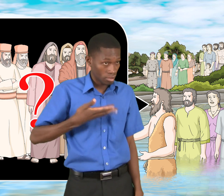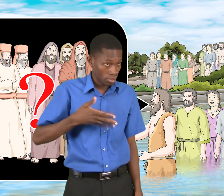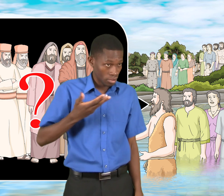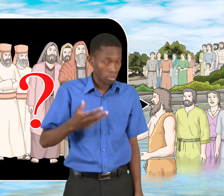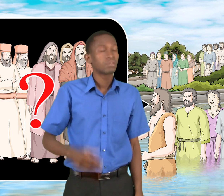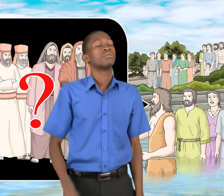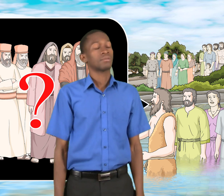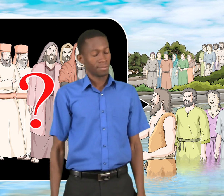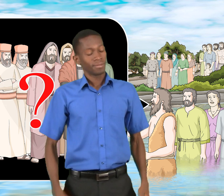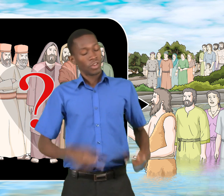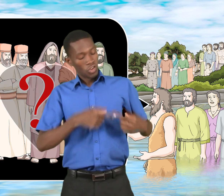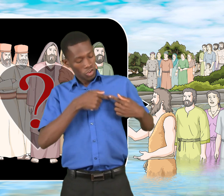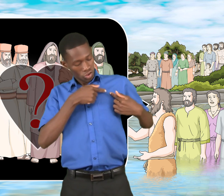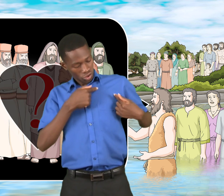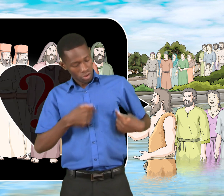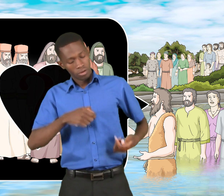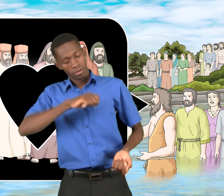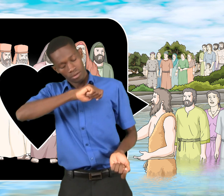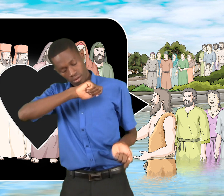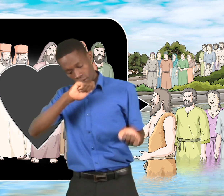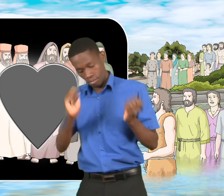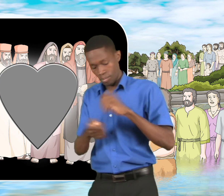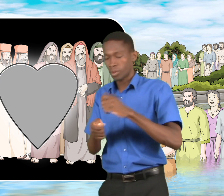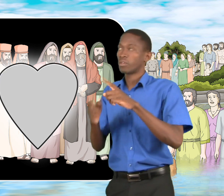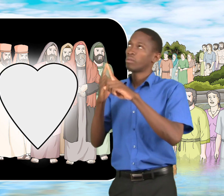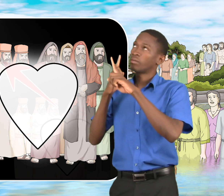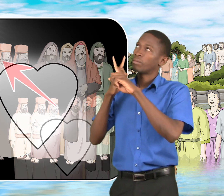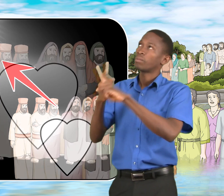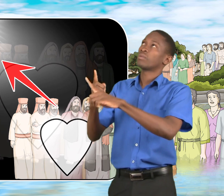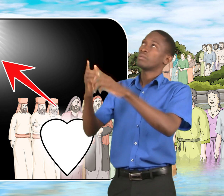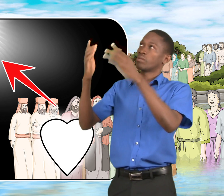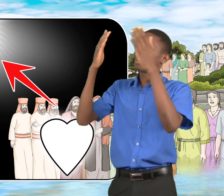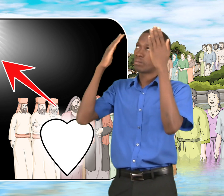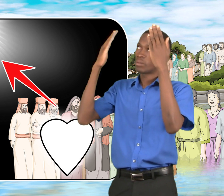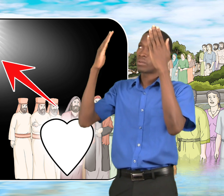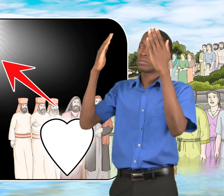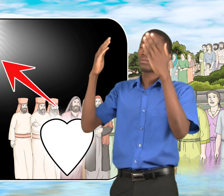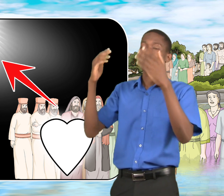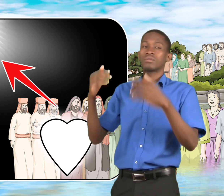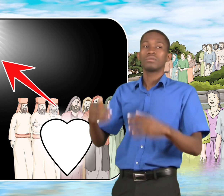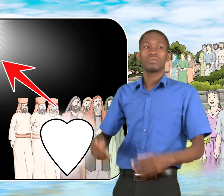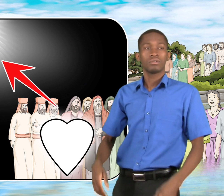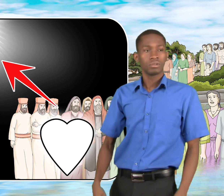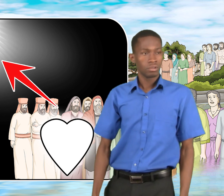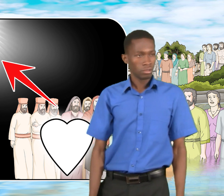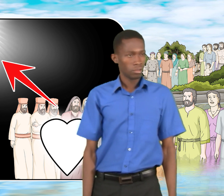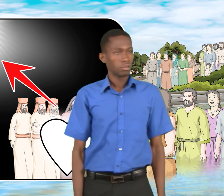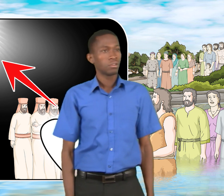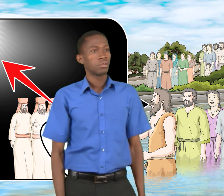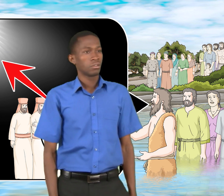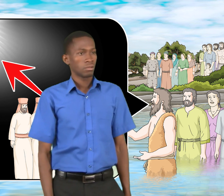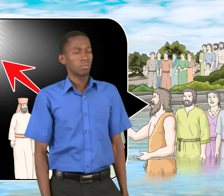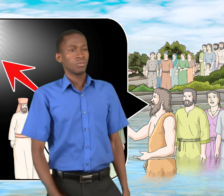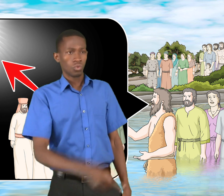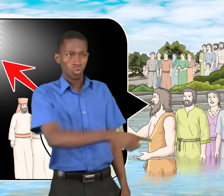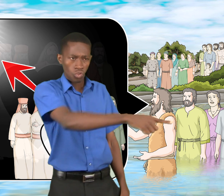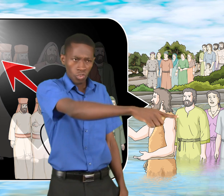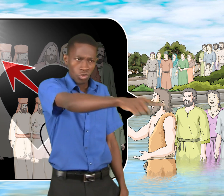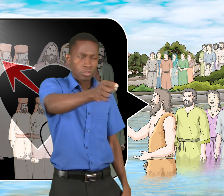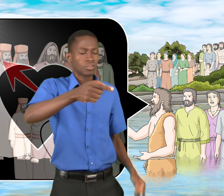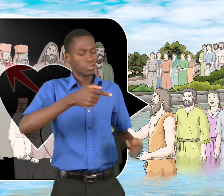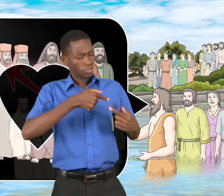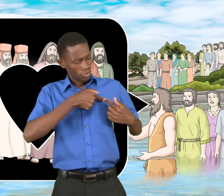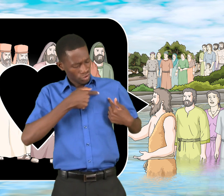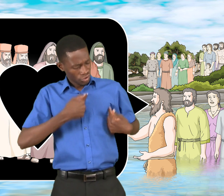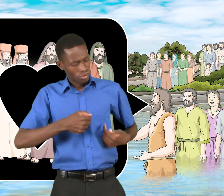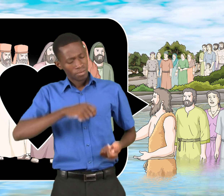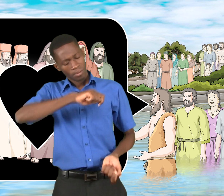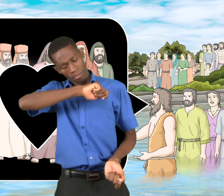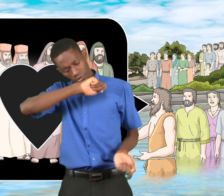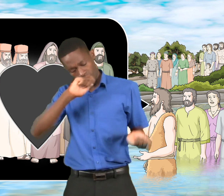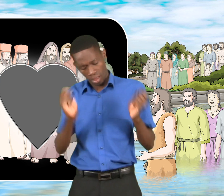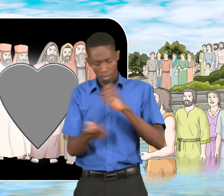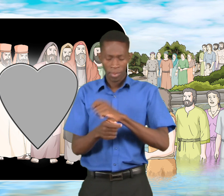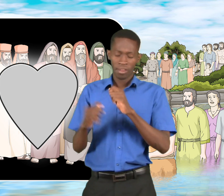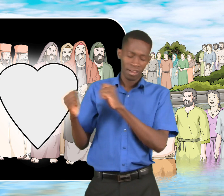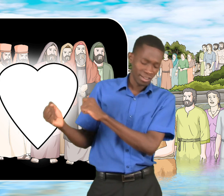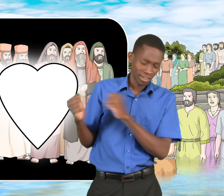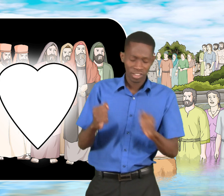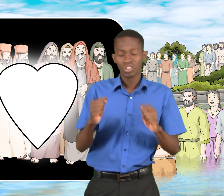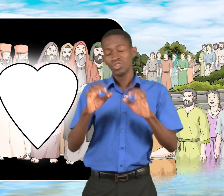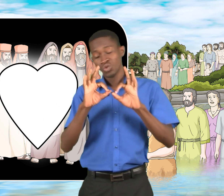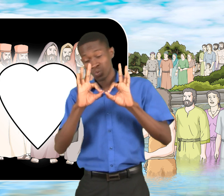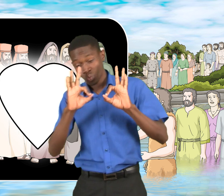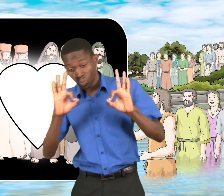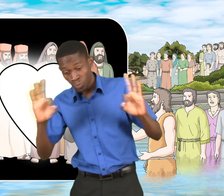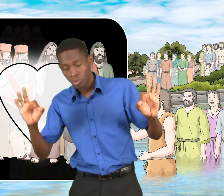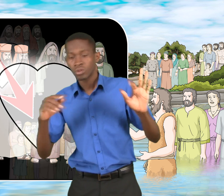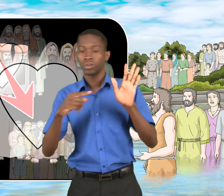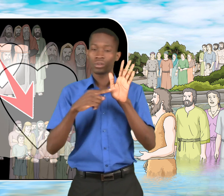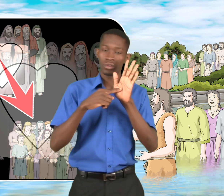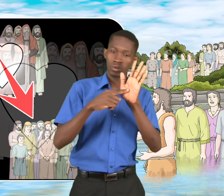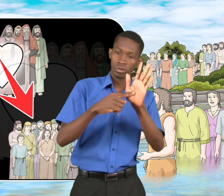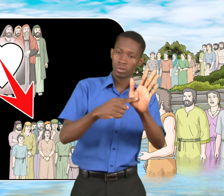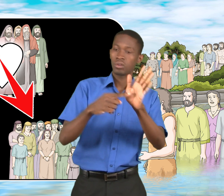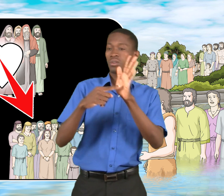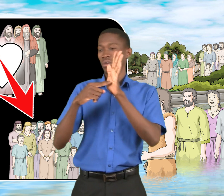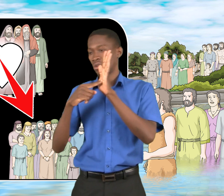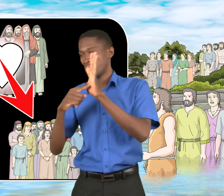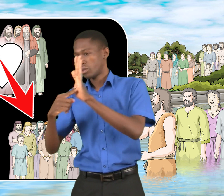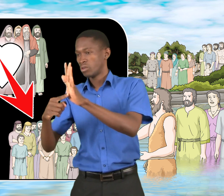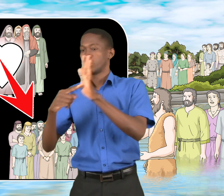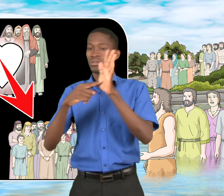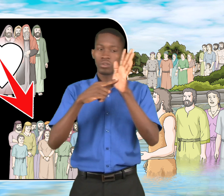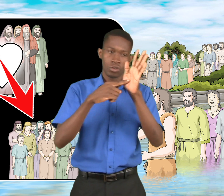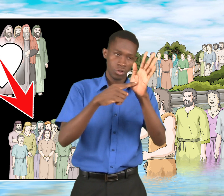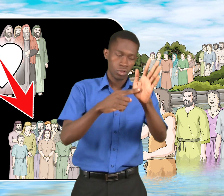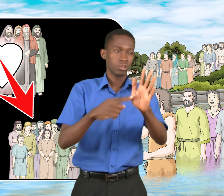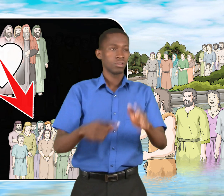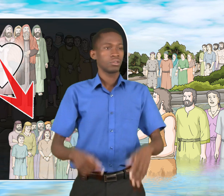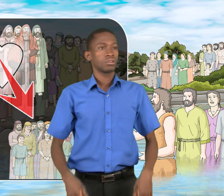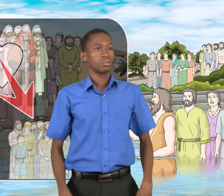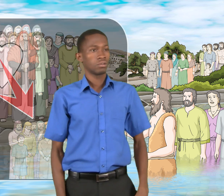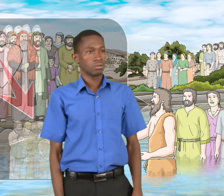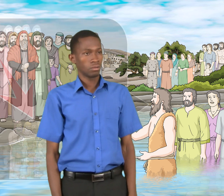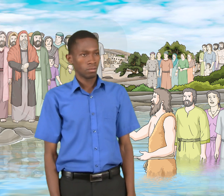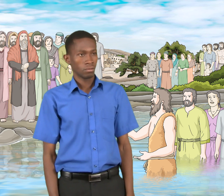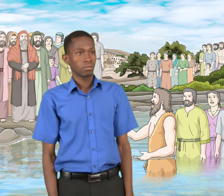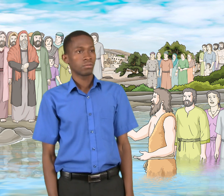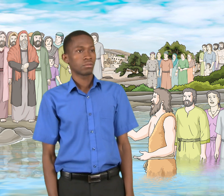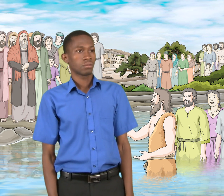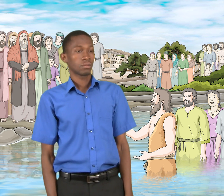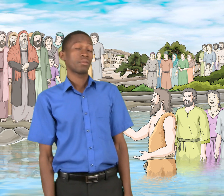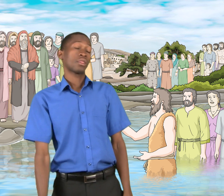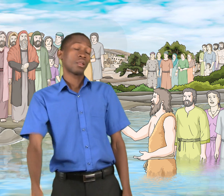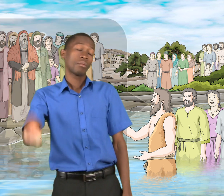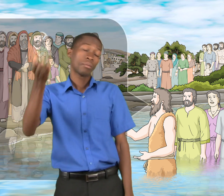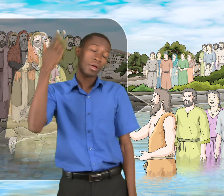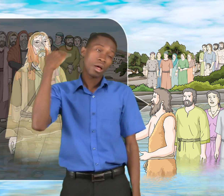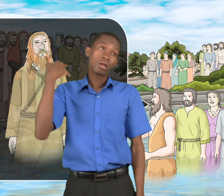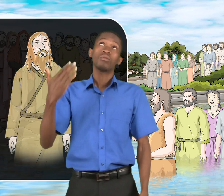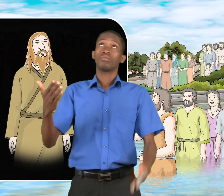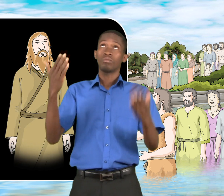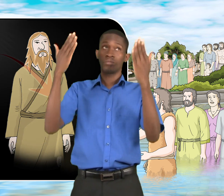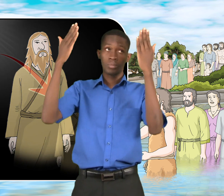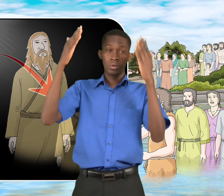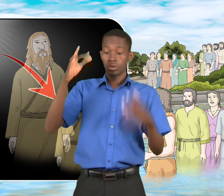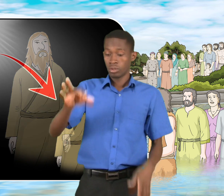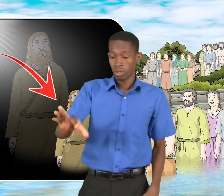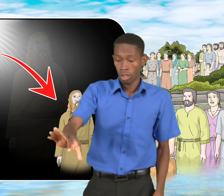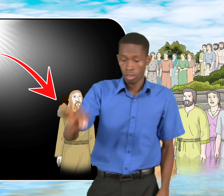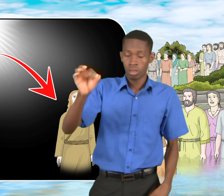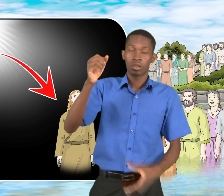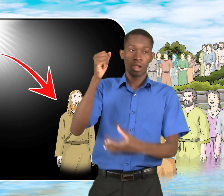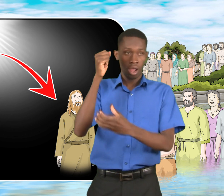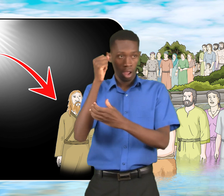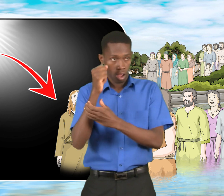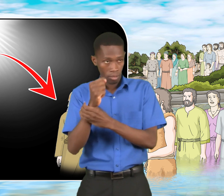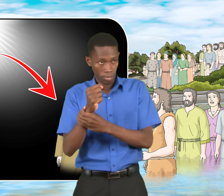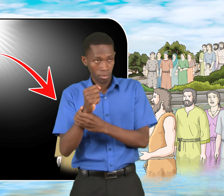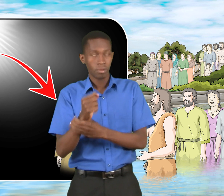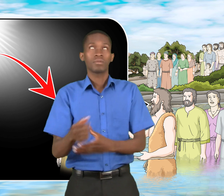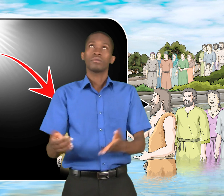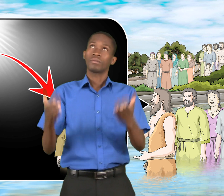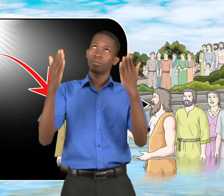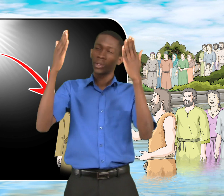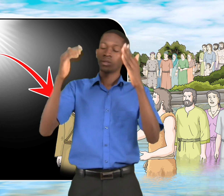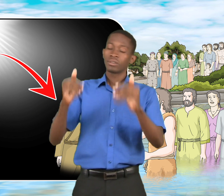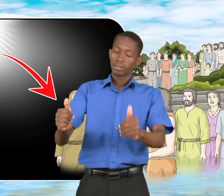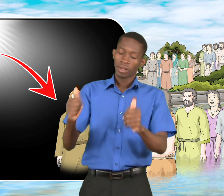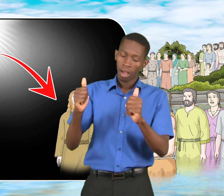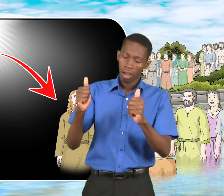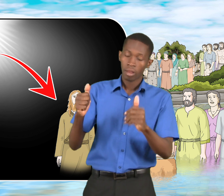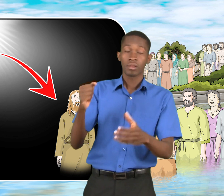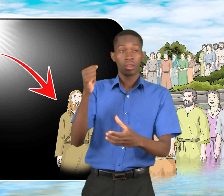Produce fruit, then, in keeping with repentance.